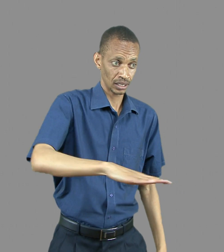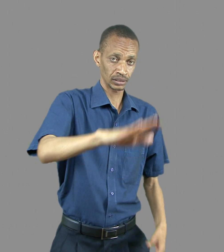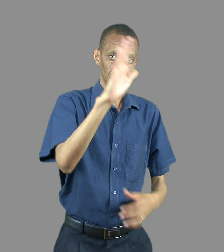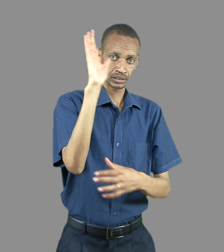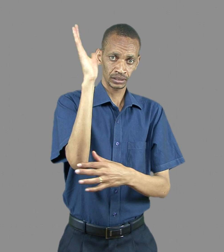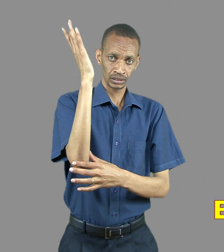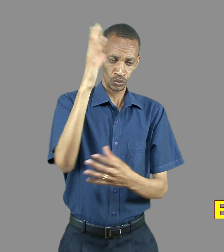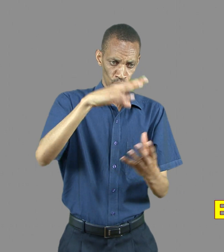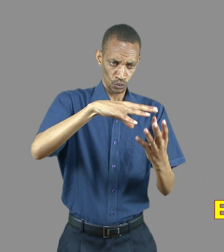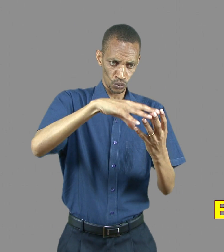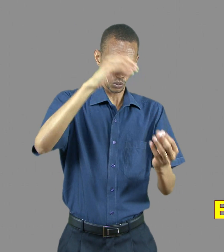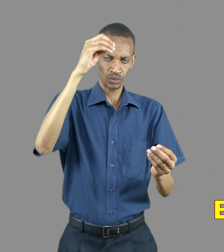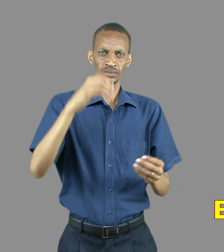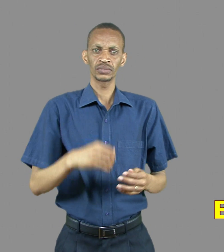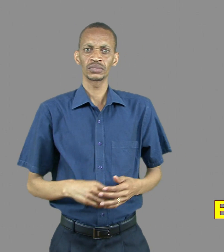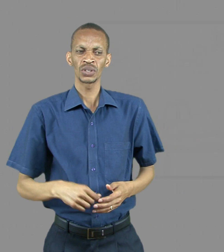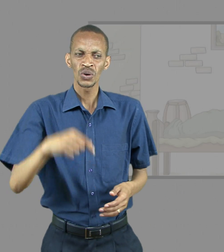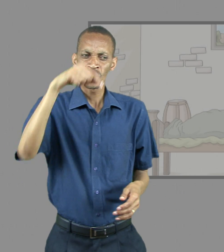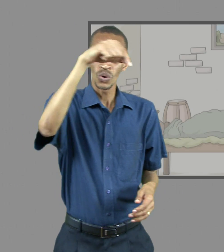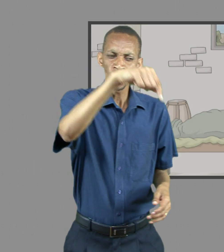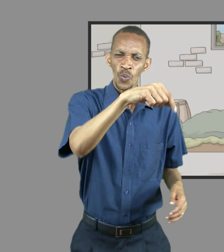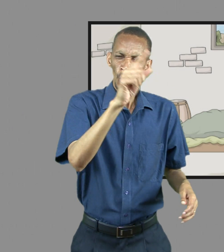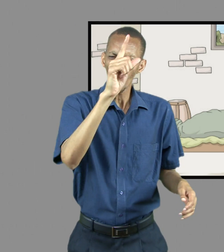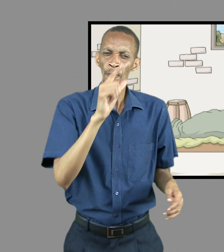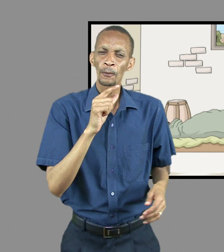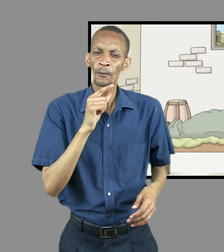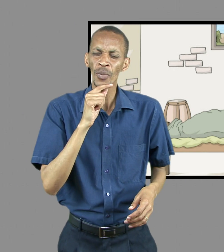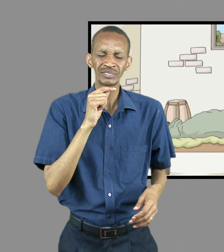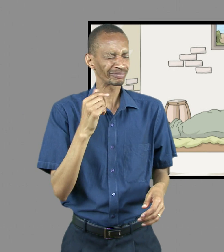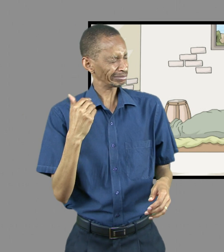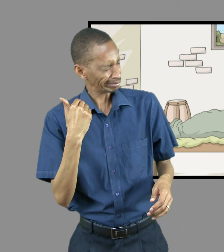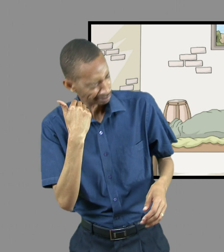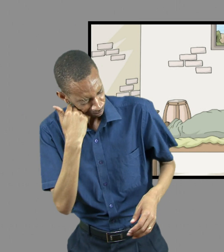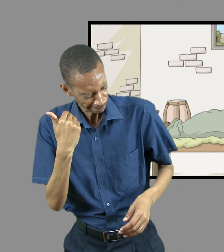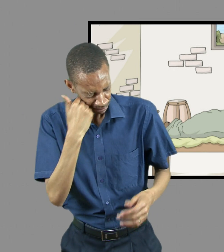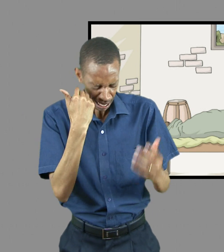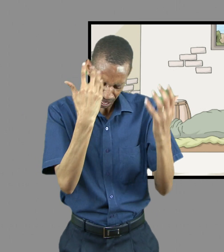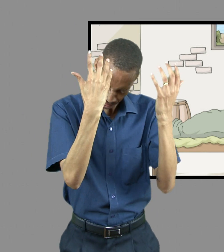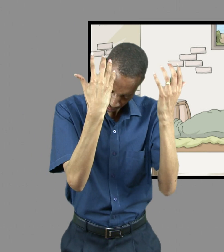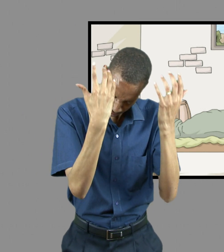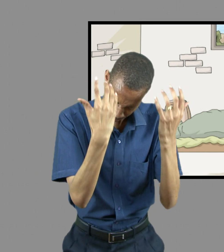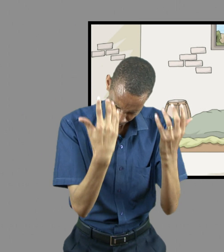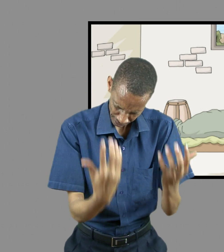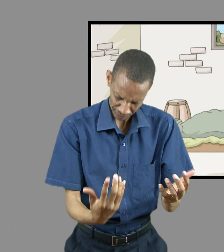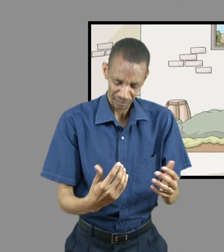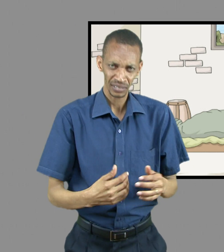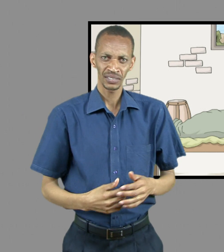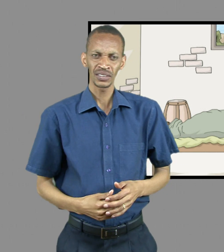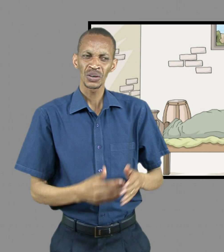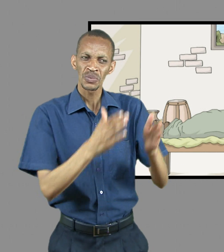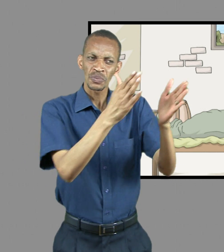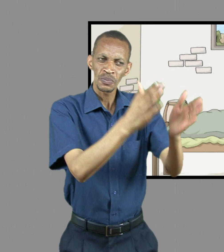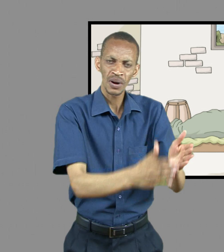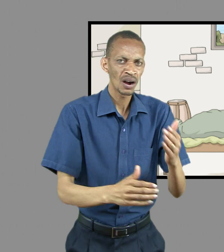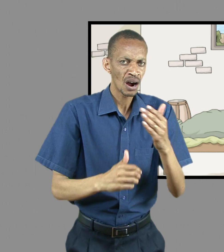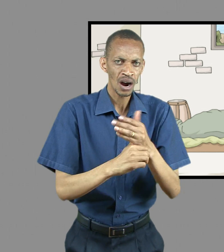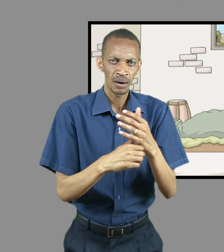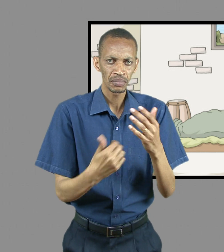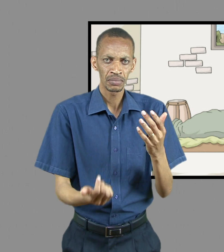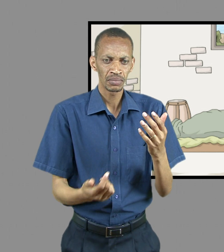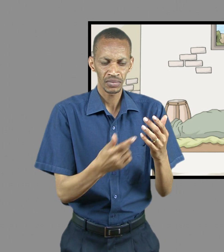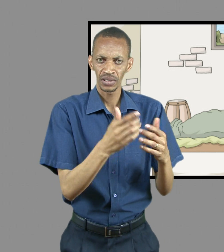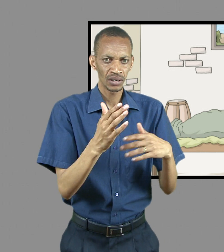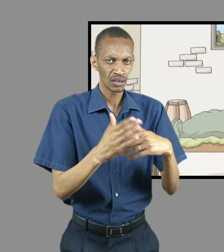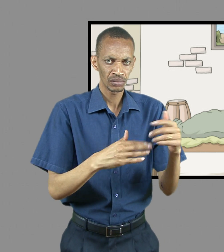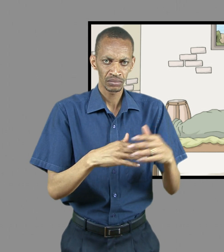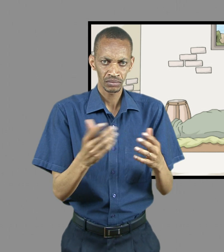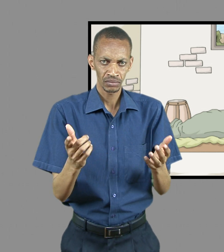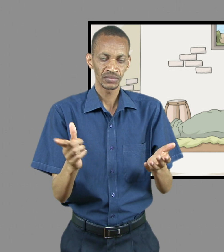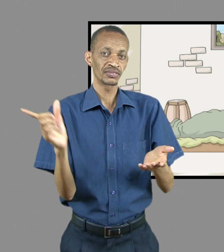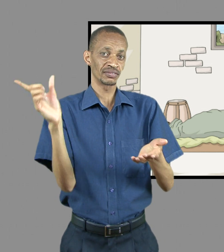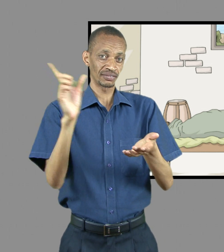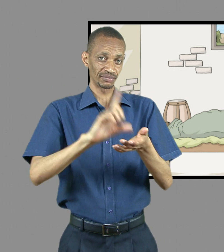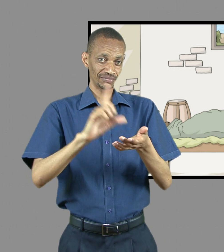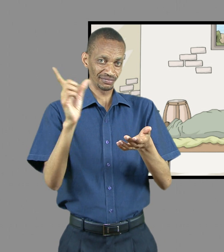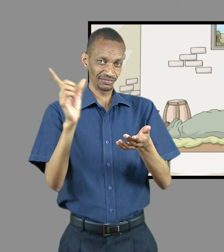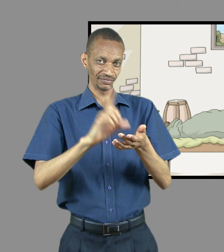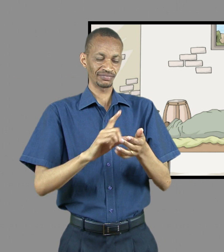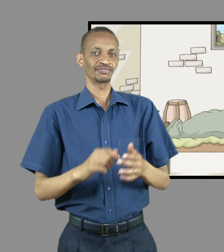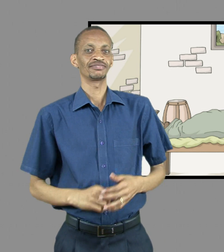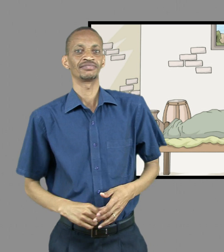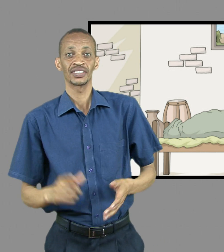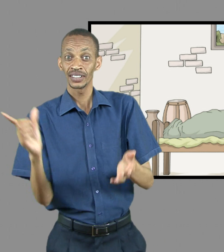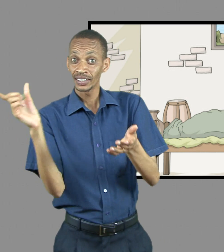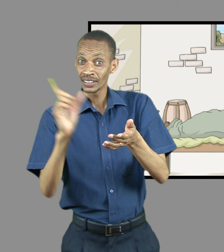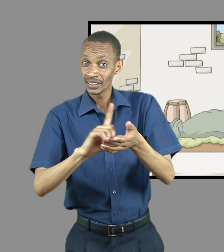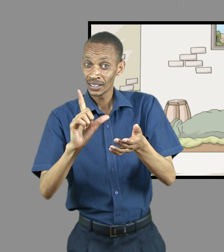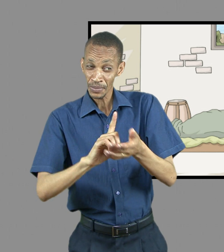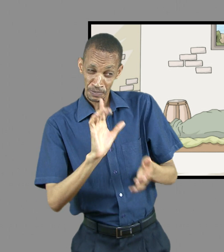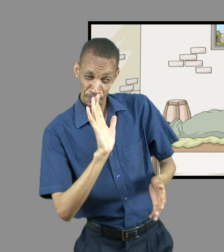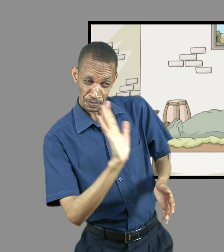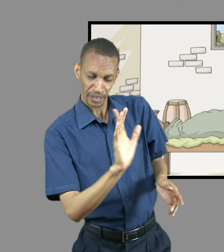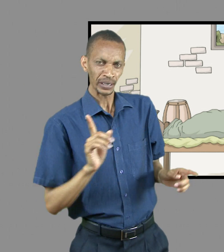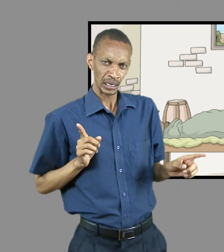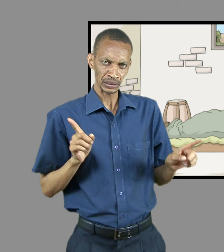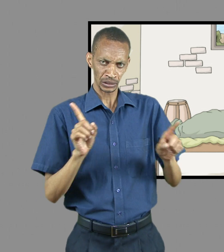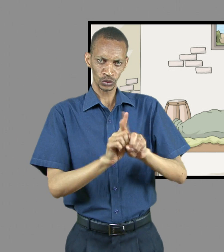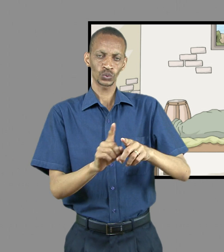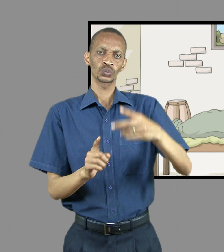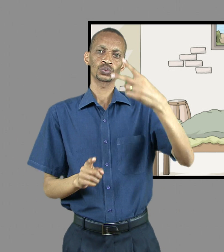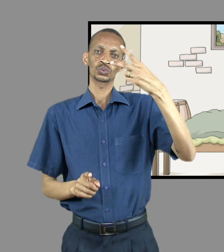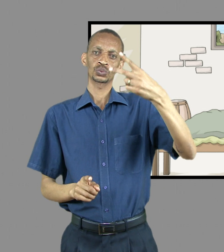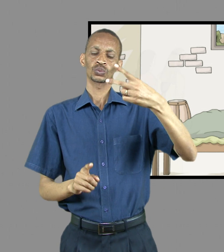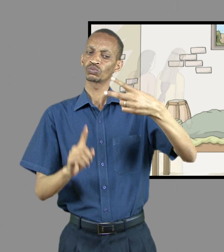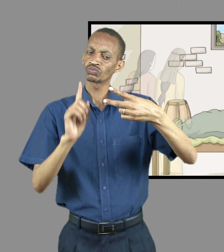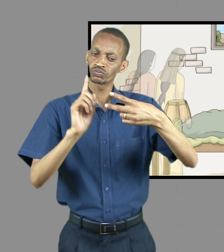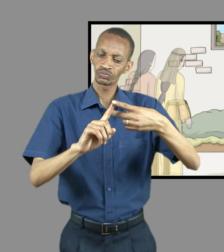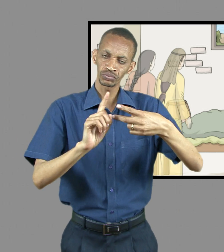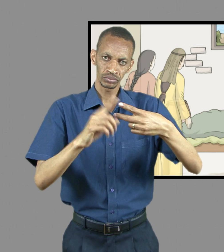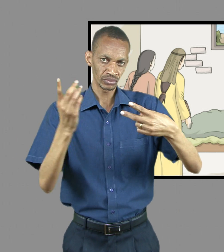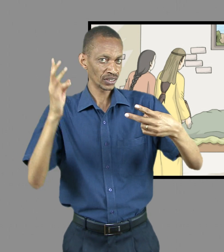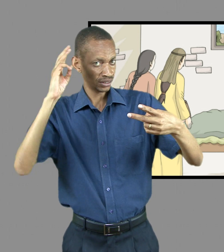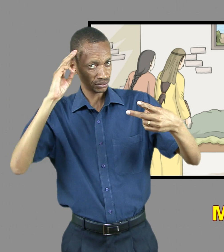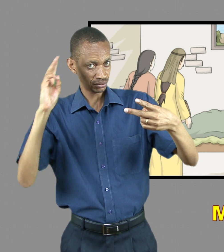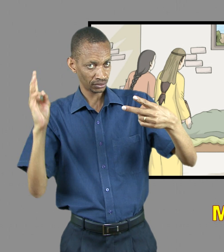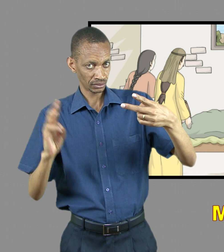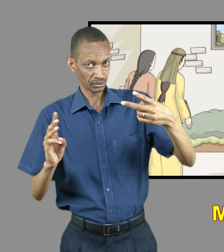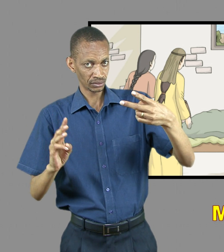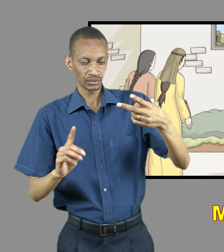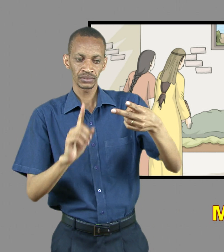At this time a man named Lazarus was sick.